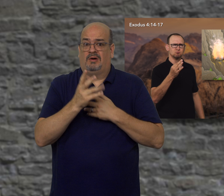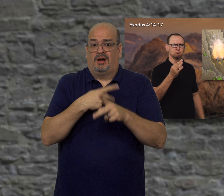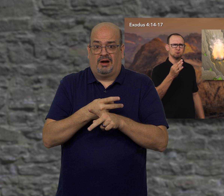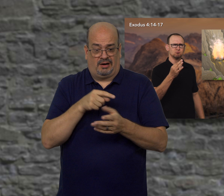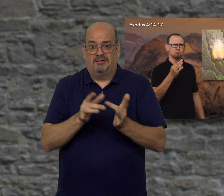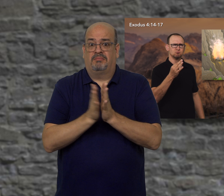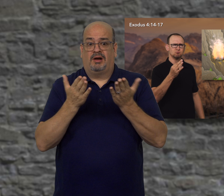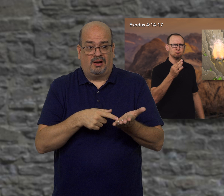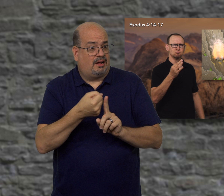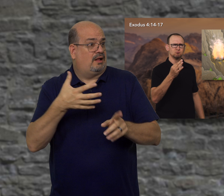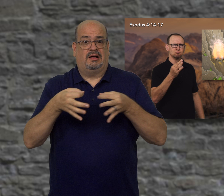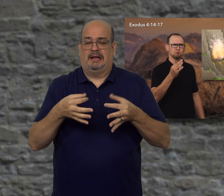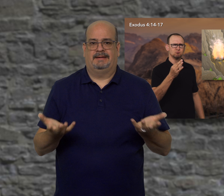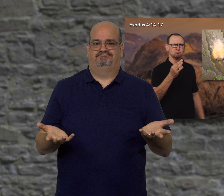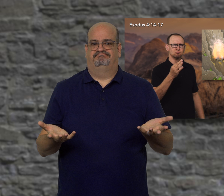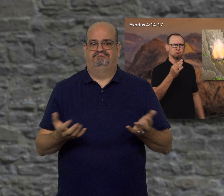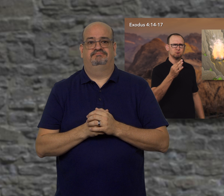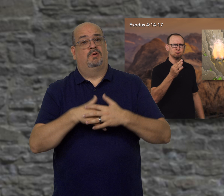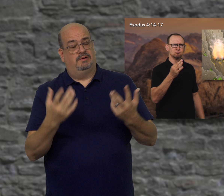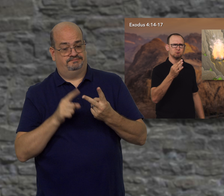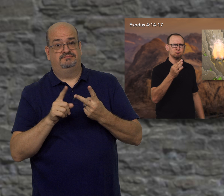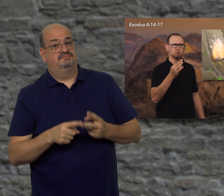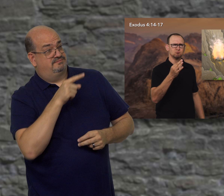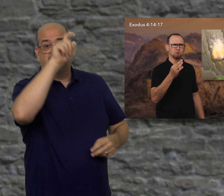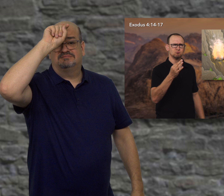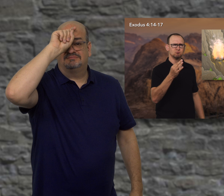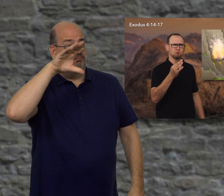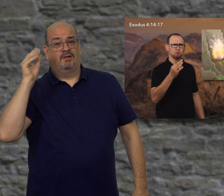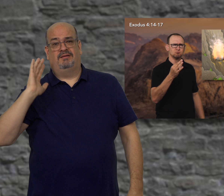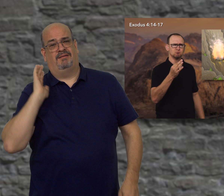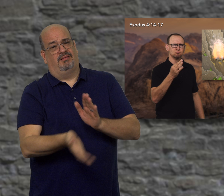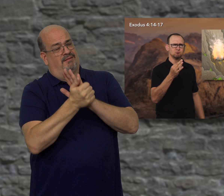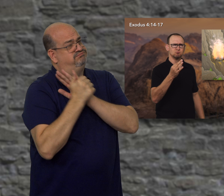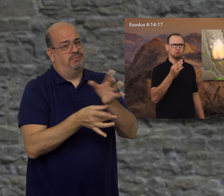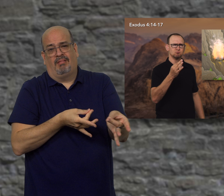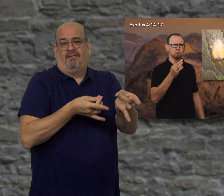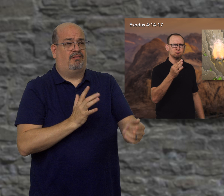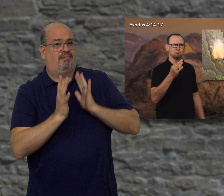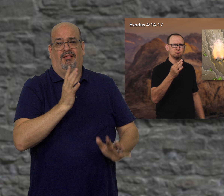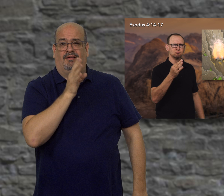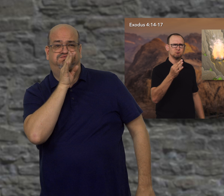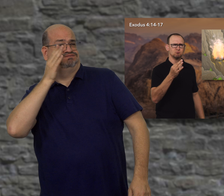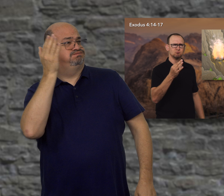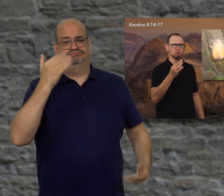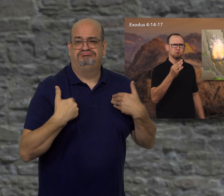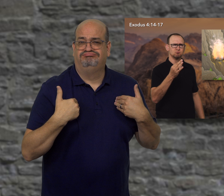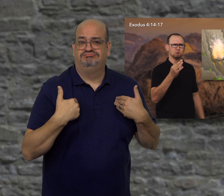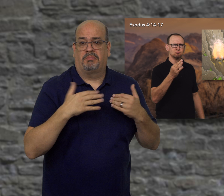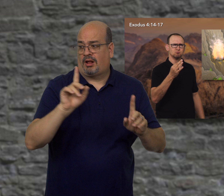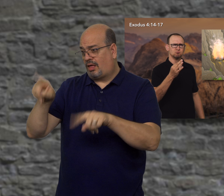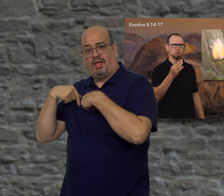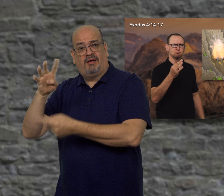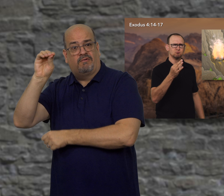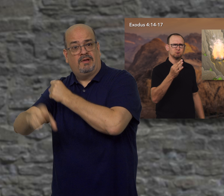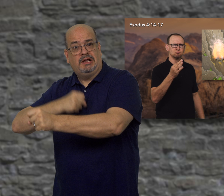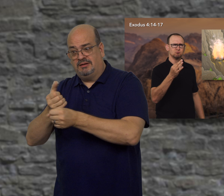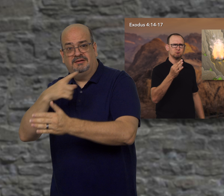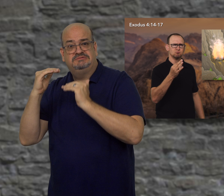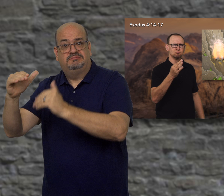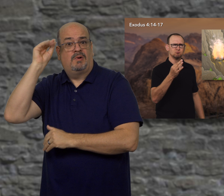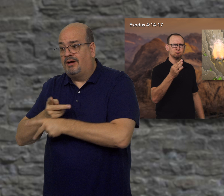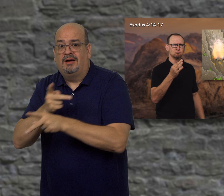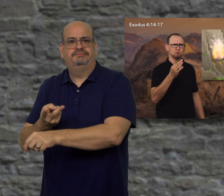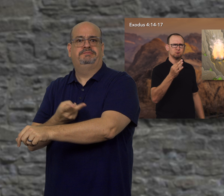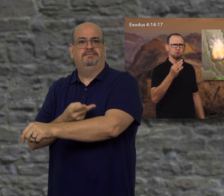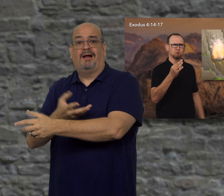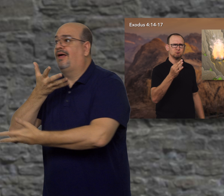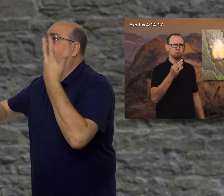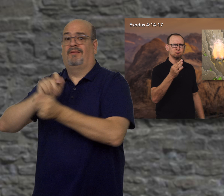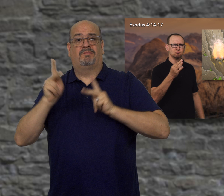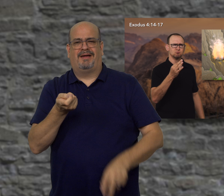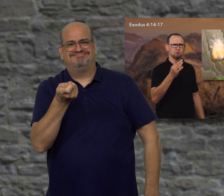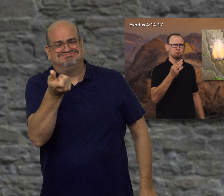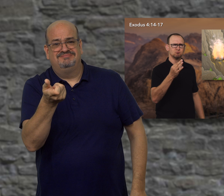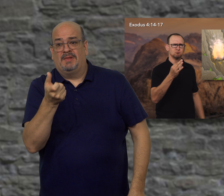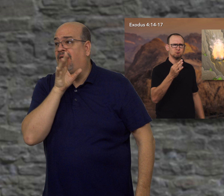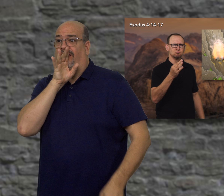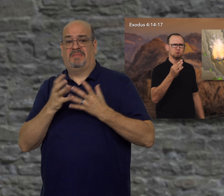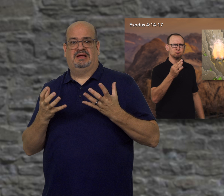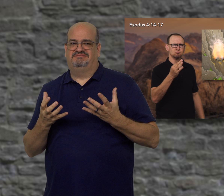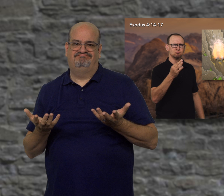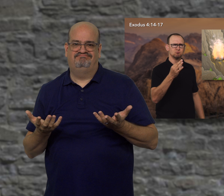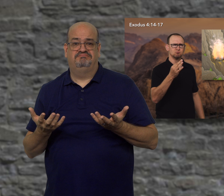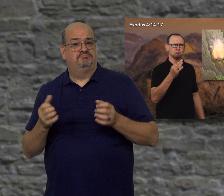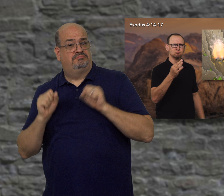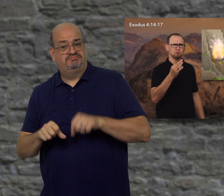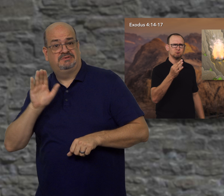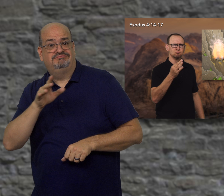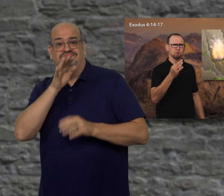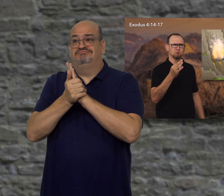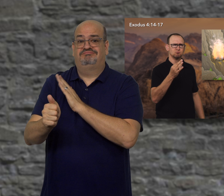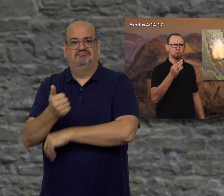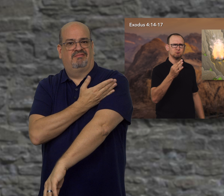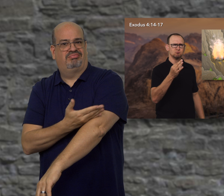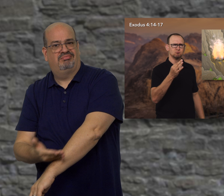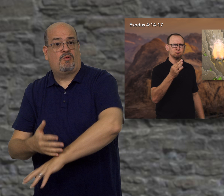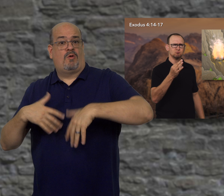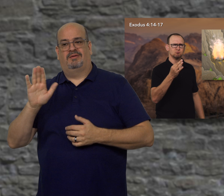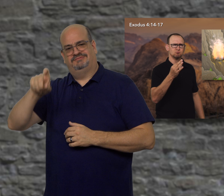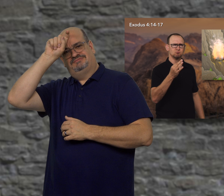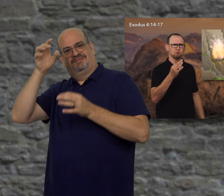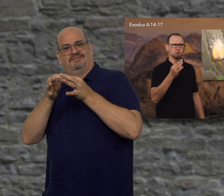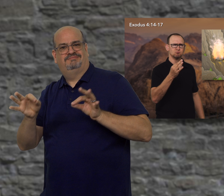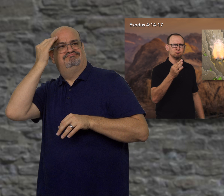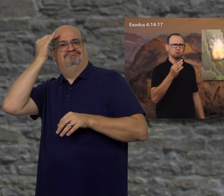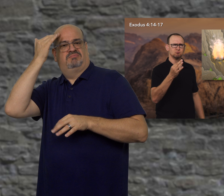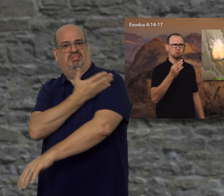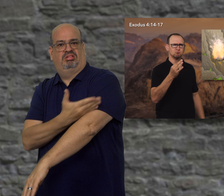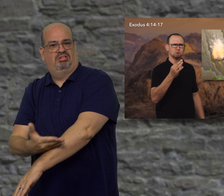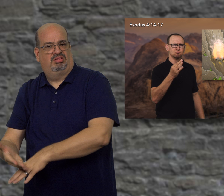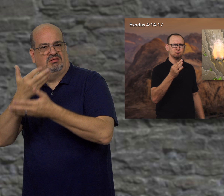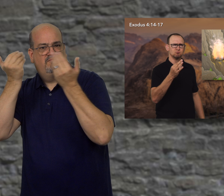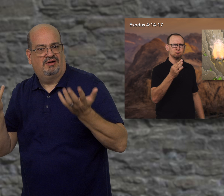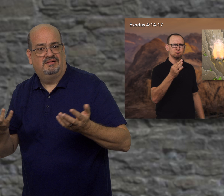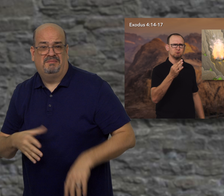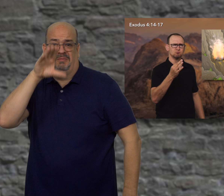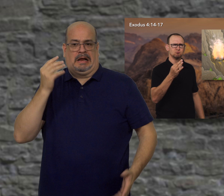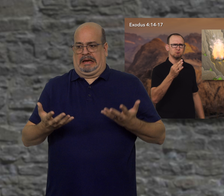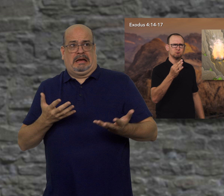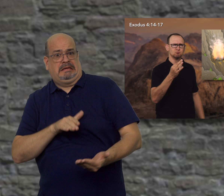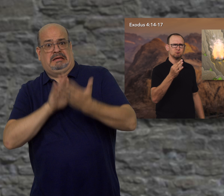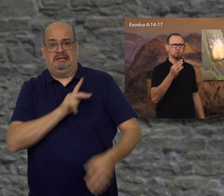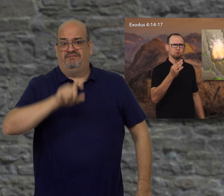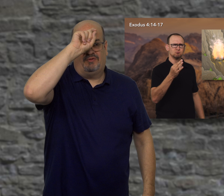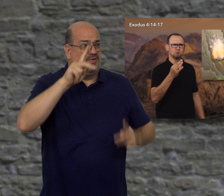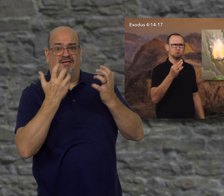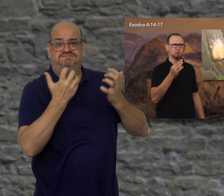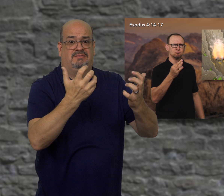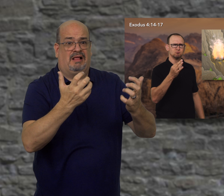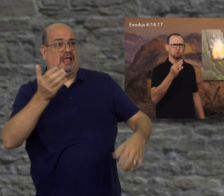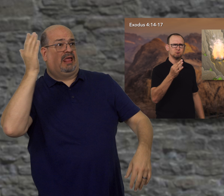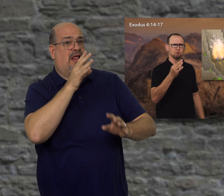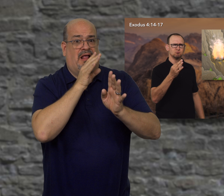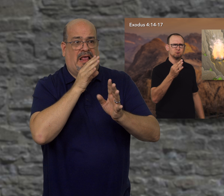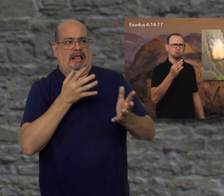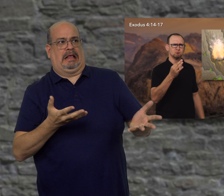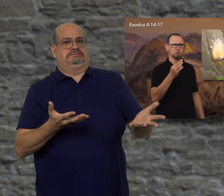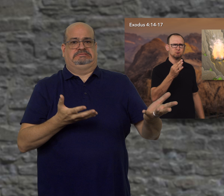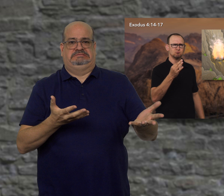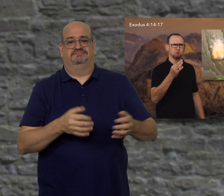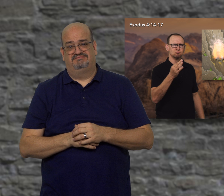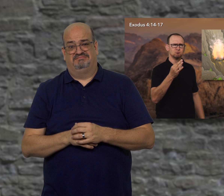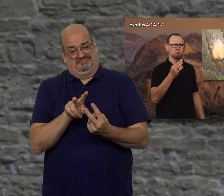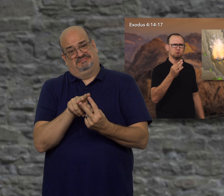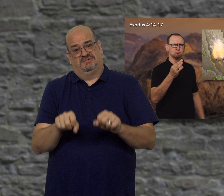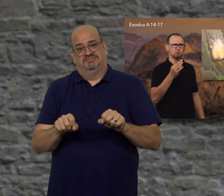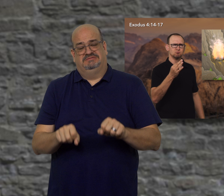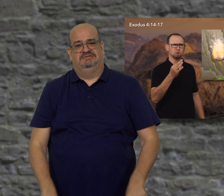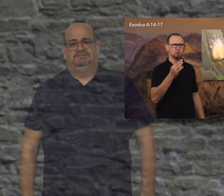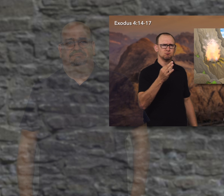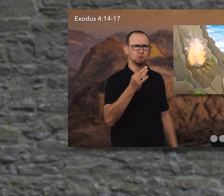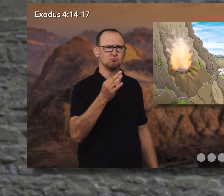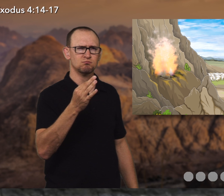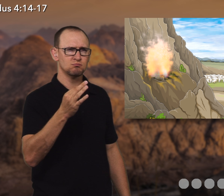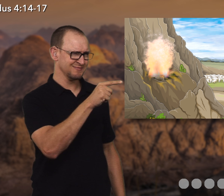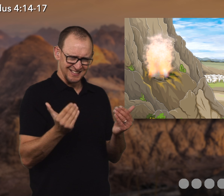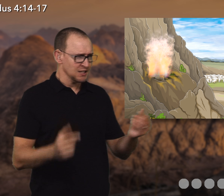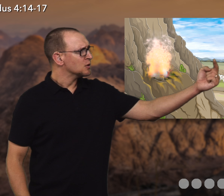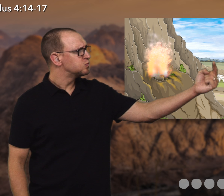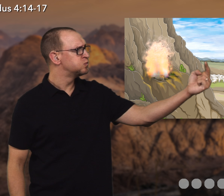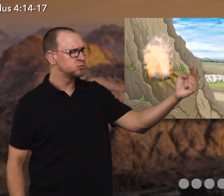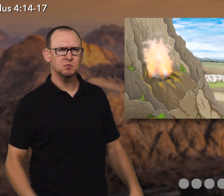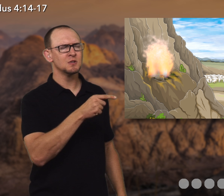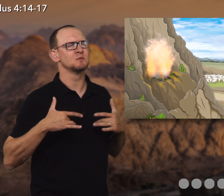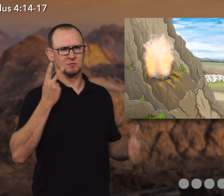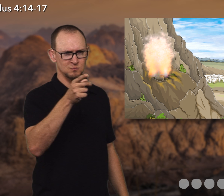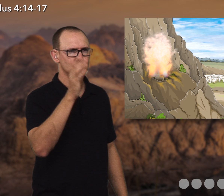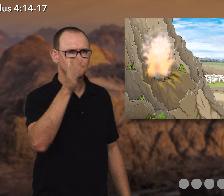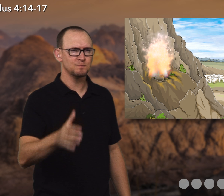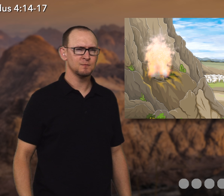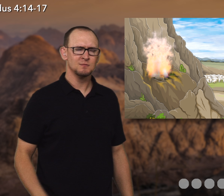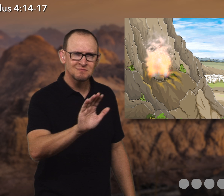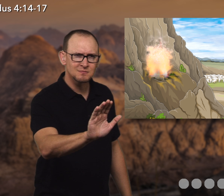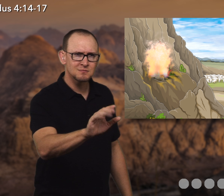When he sees you, he will be glad in his heart. You are to speak to him and put the words in his mouth. I will help both of you to speak, and I will teach you what to do.